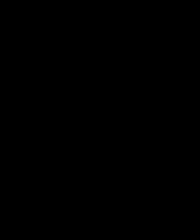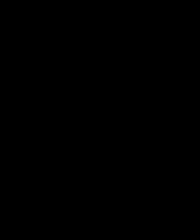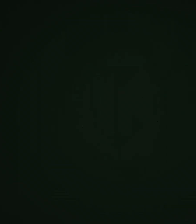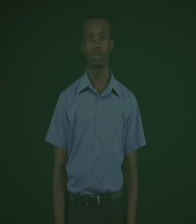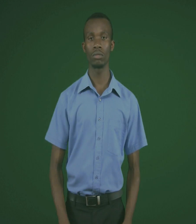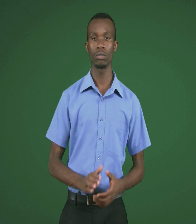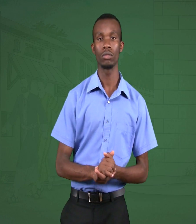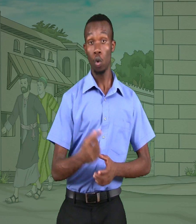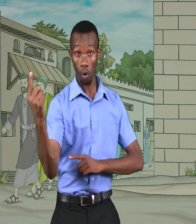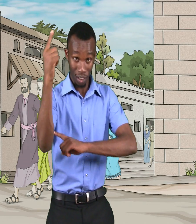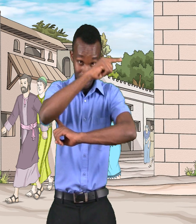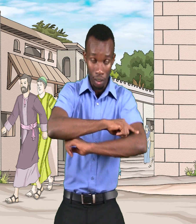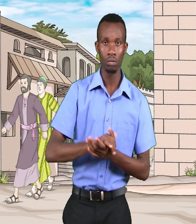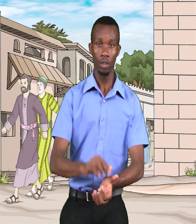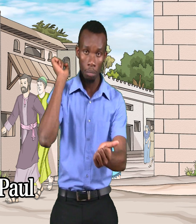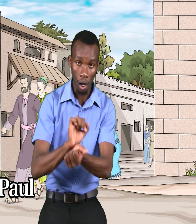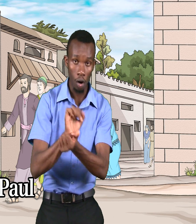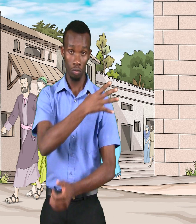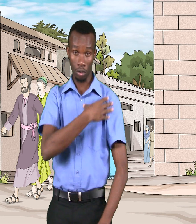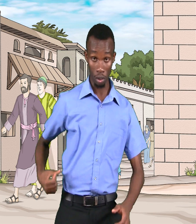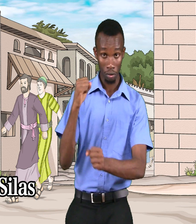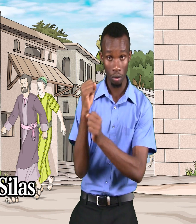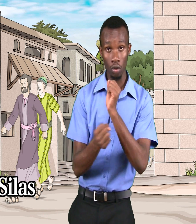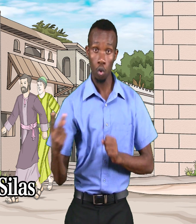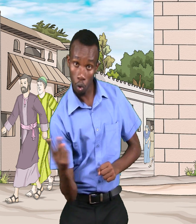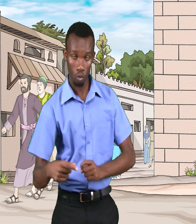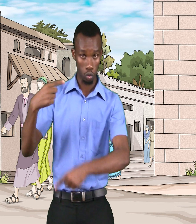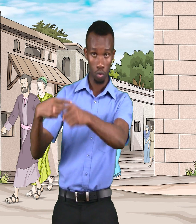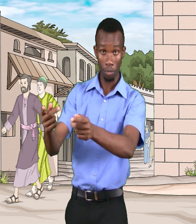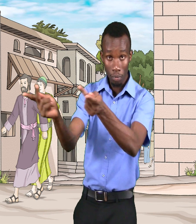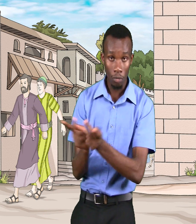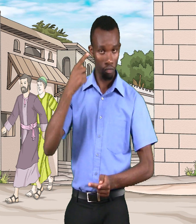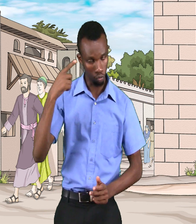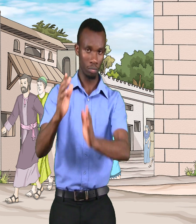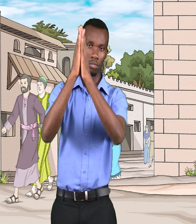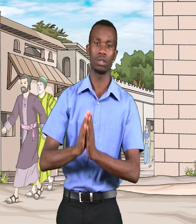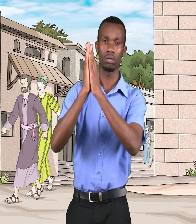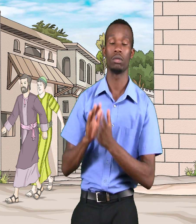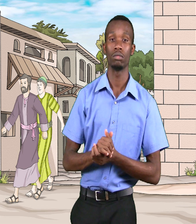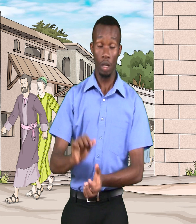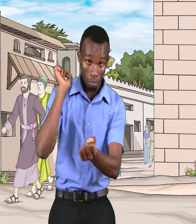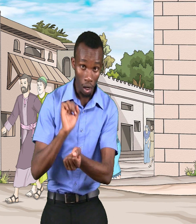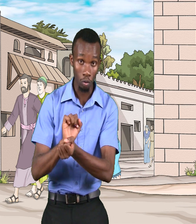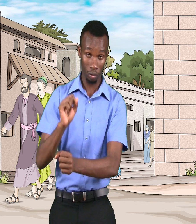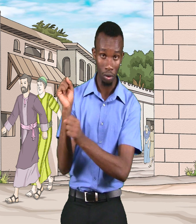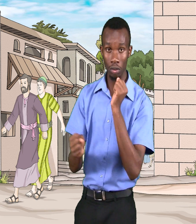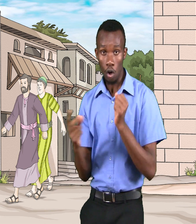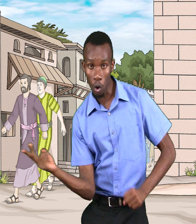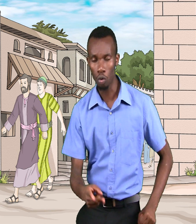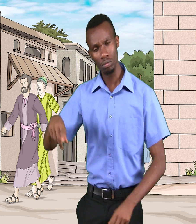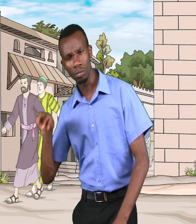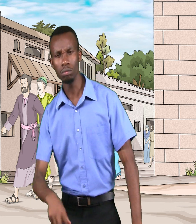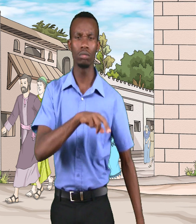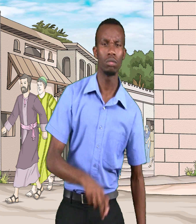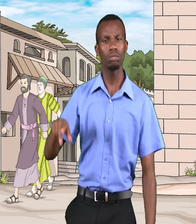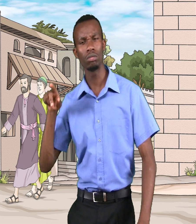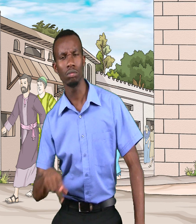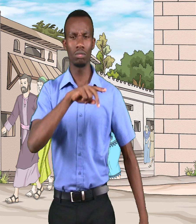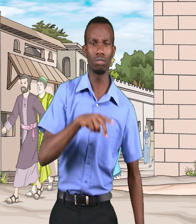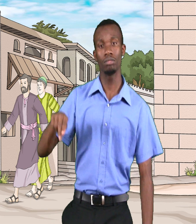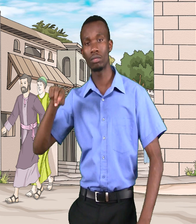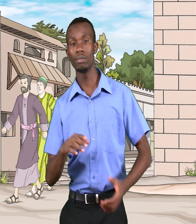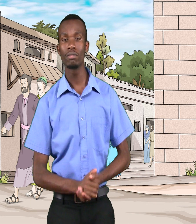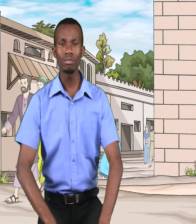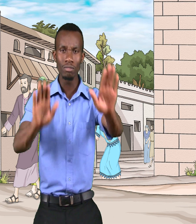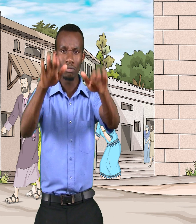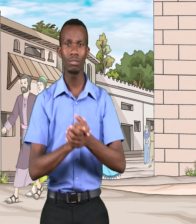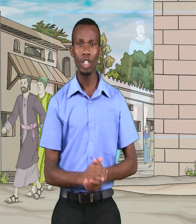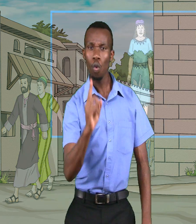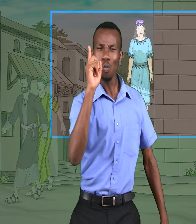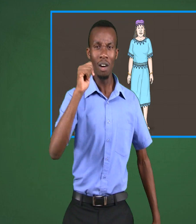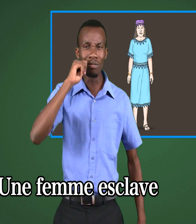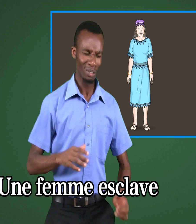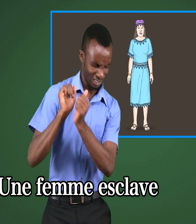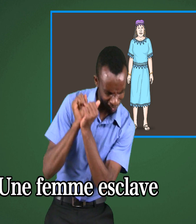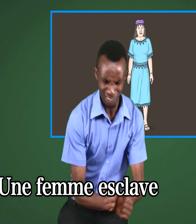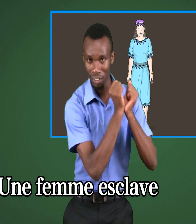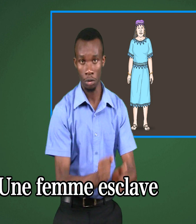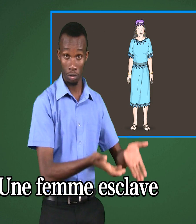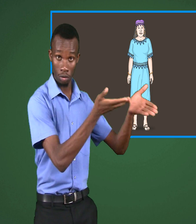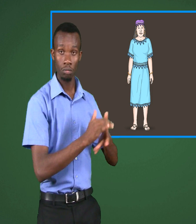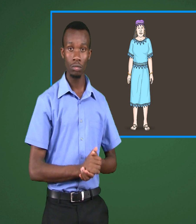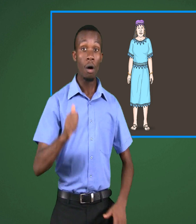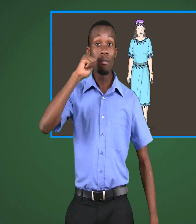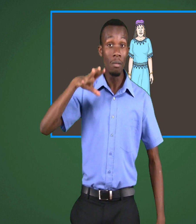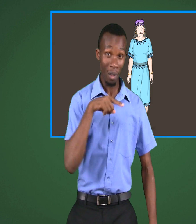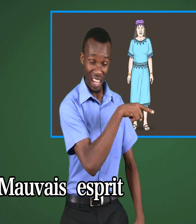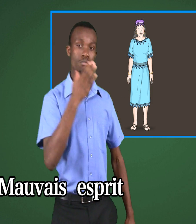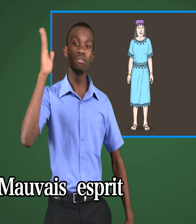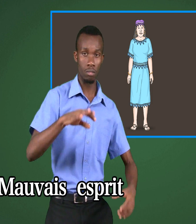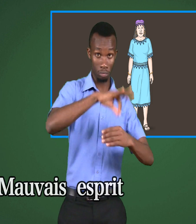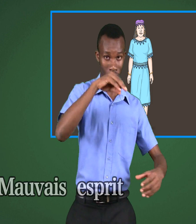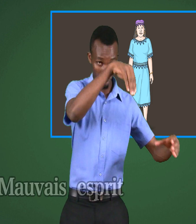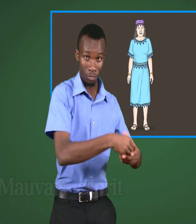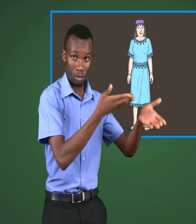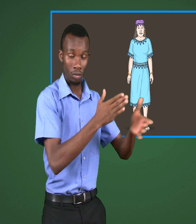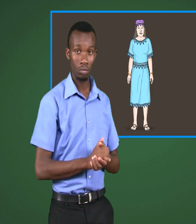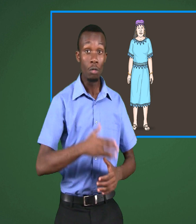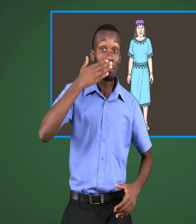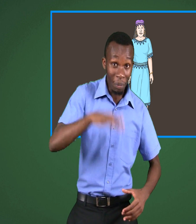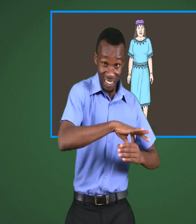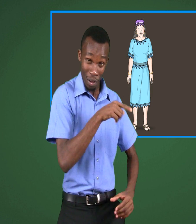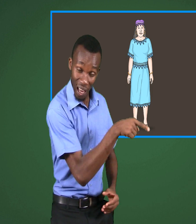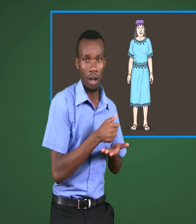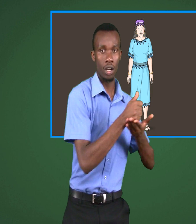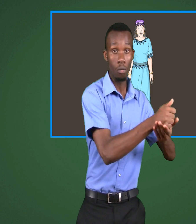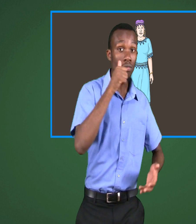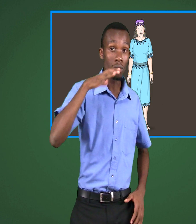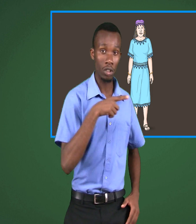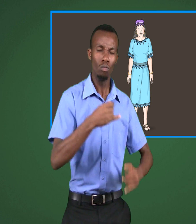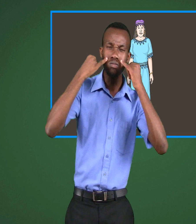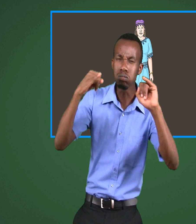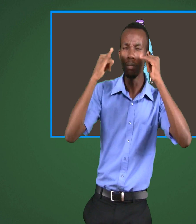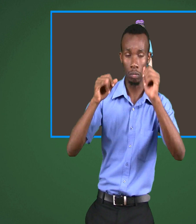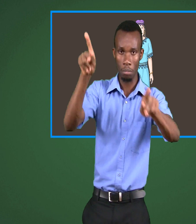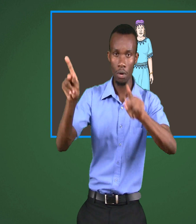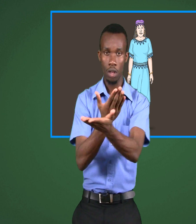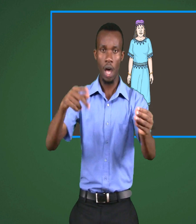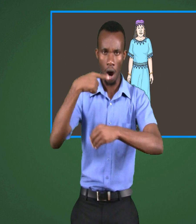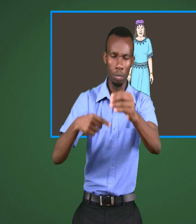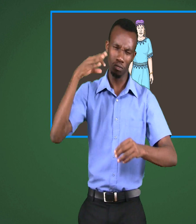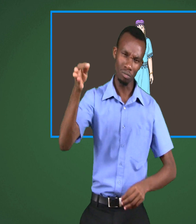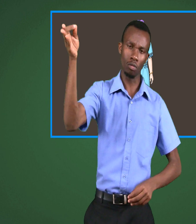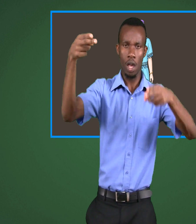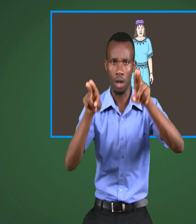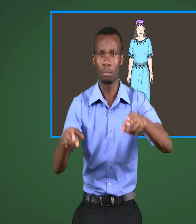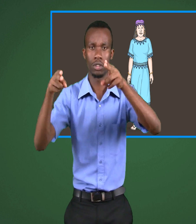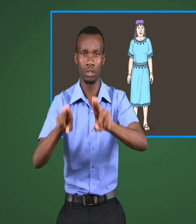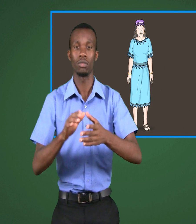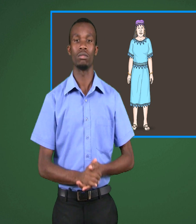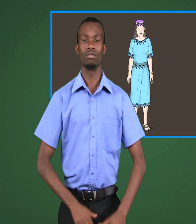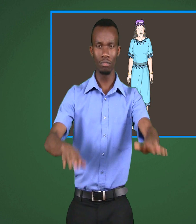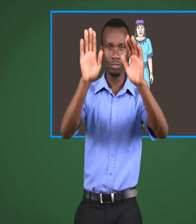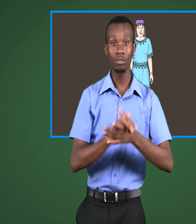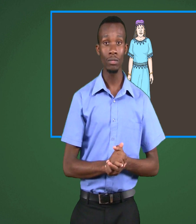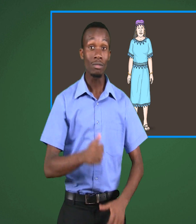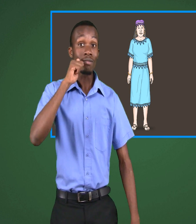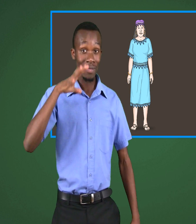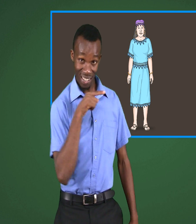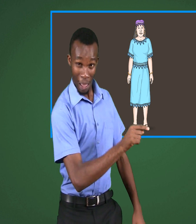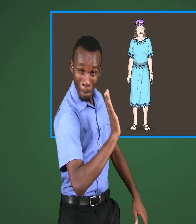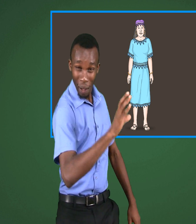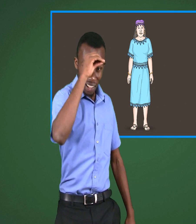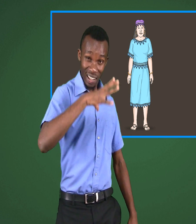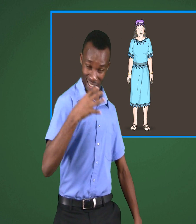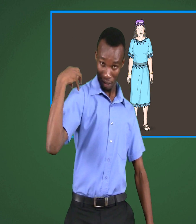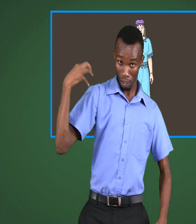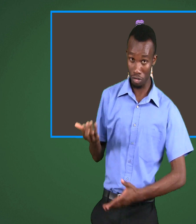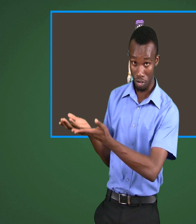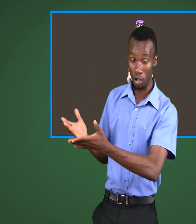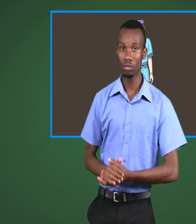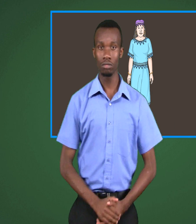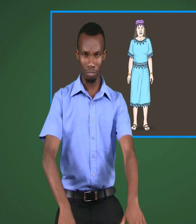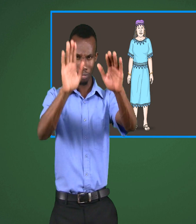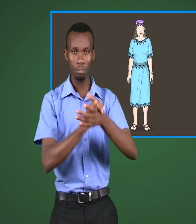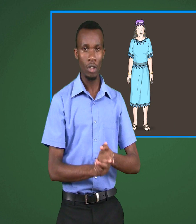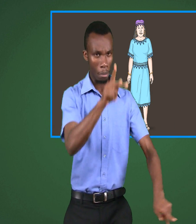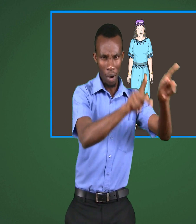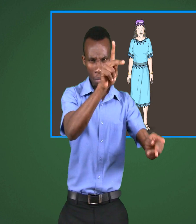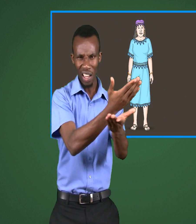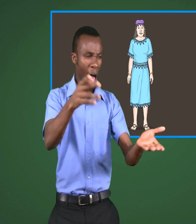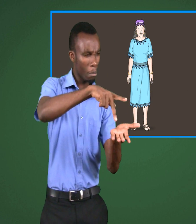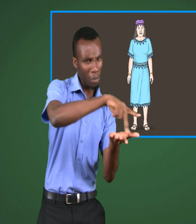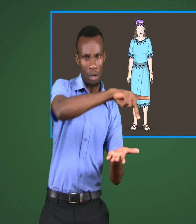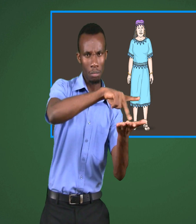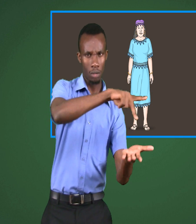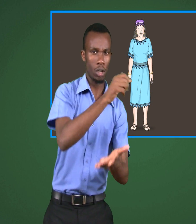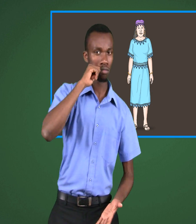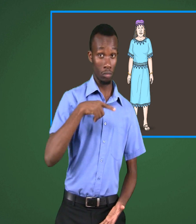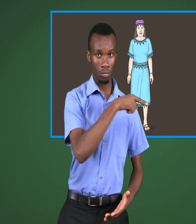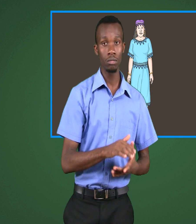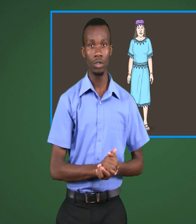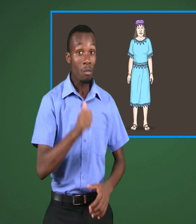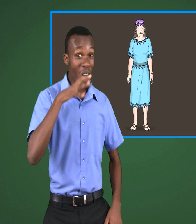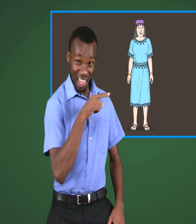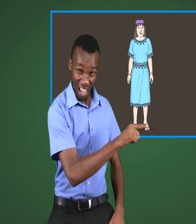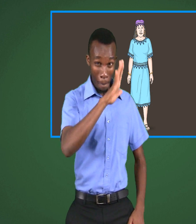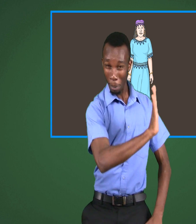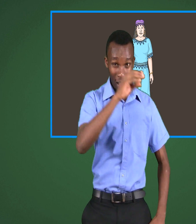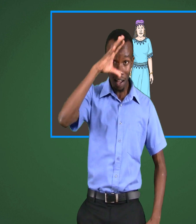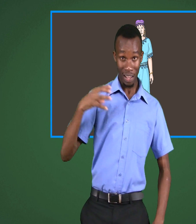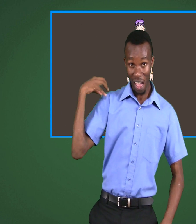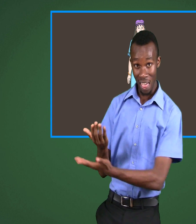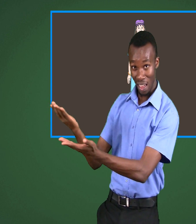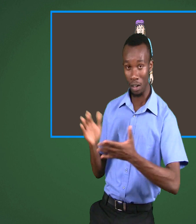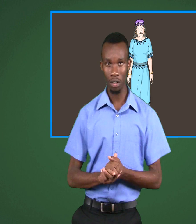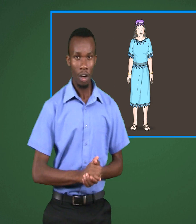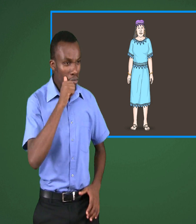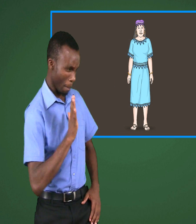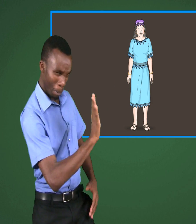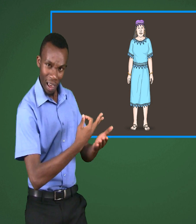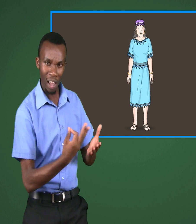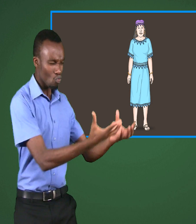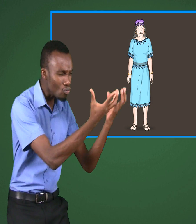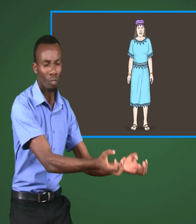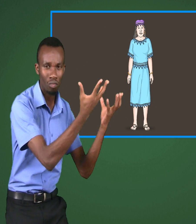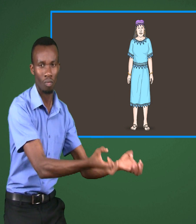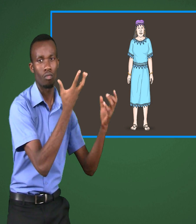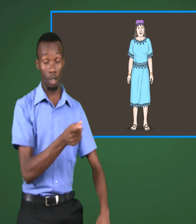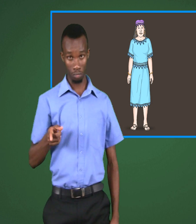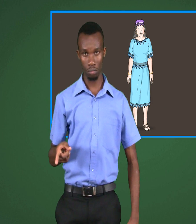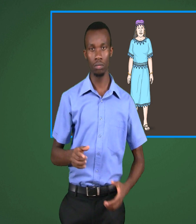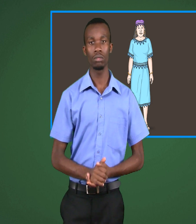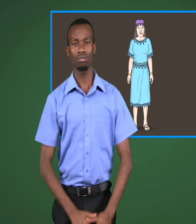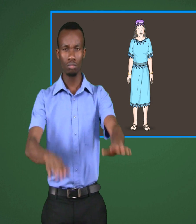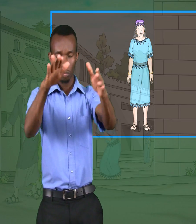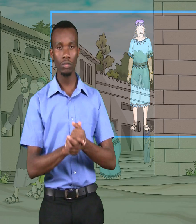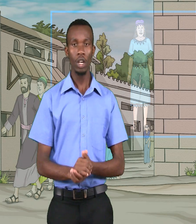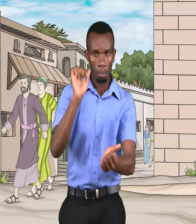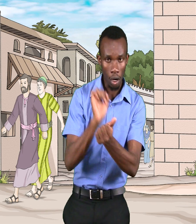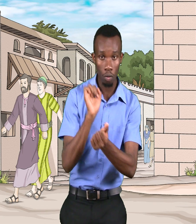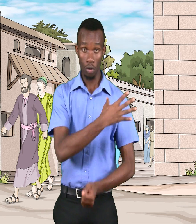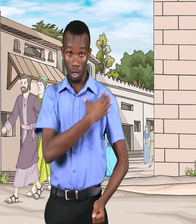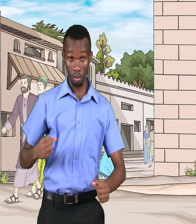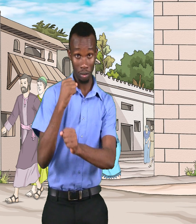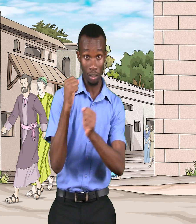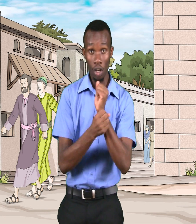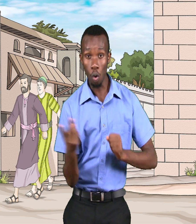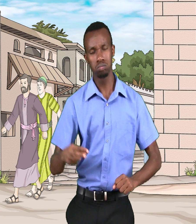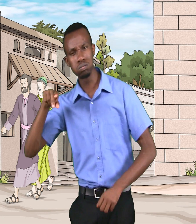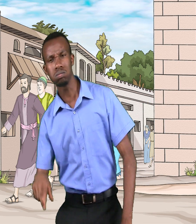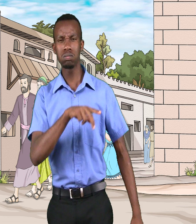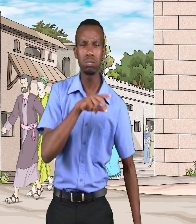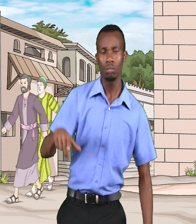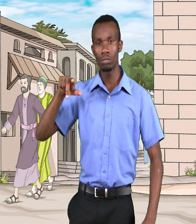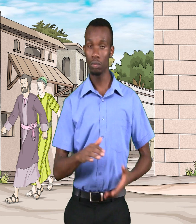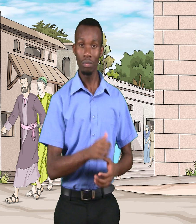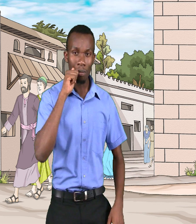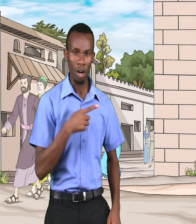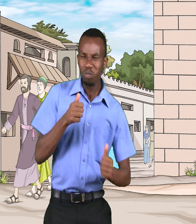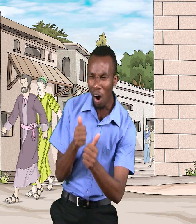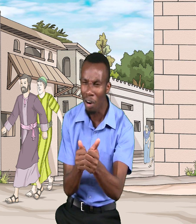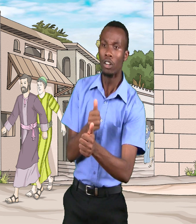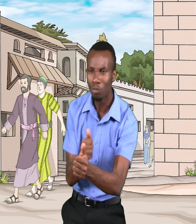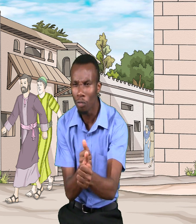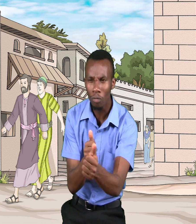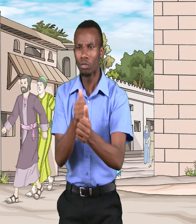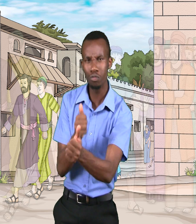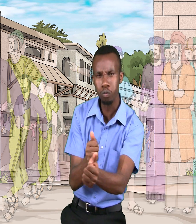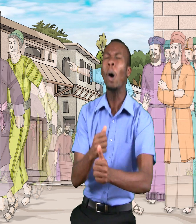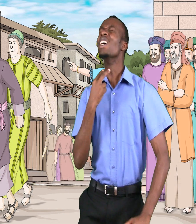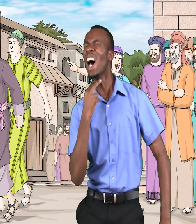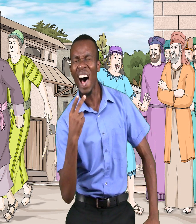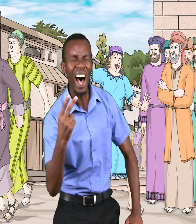One day as we were going to the place of prayer, we were met by a slave girl with a spirit of divination, who earned a large income for her masters by fortune-telling.